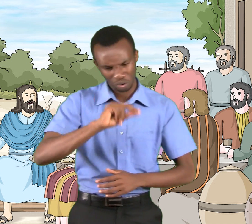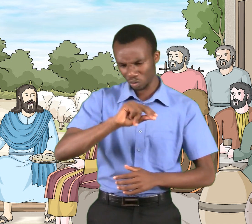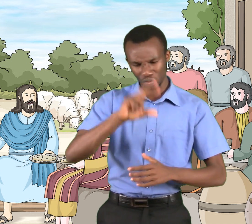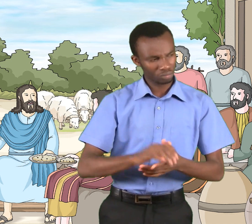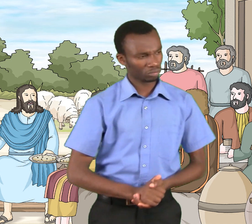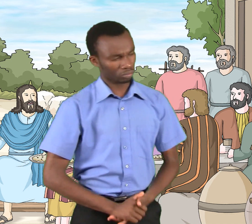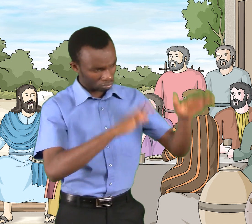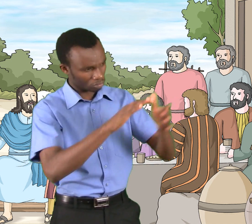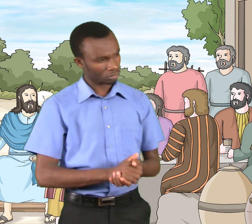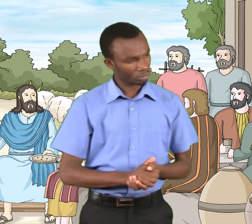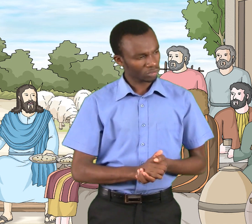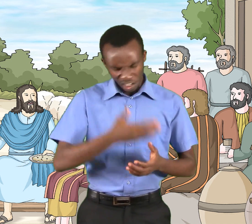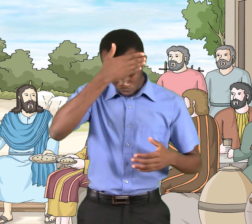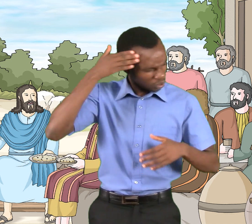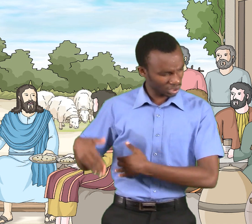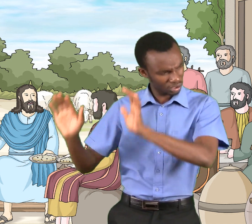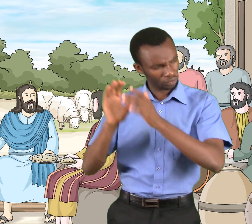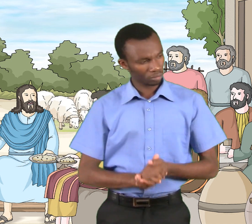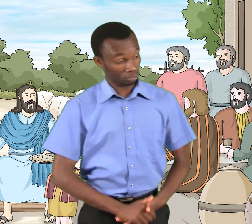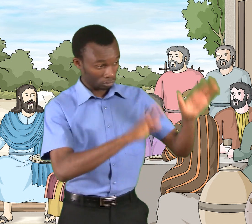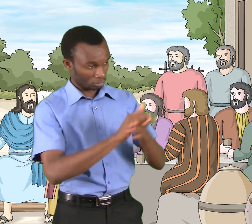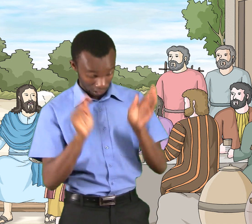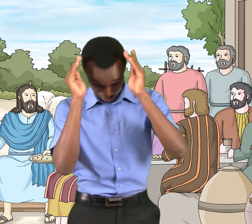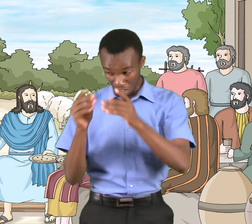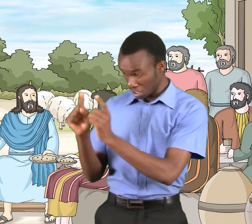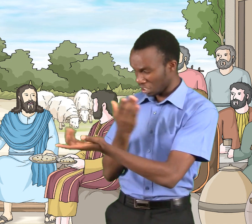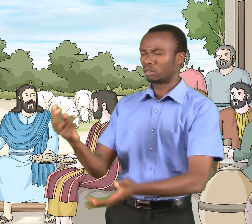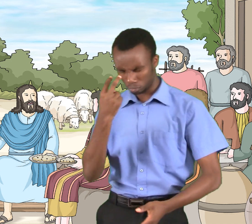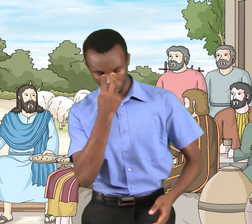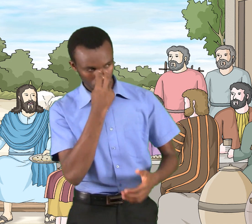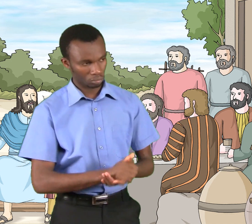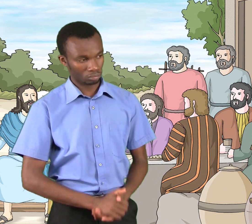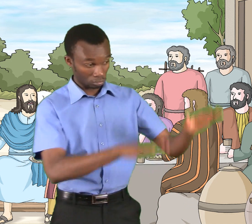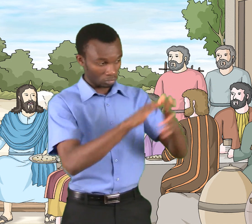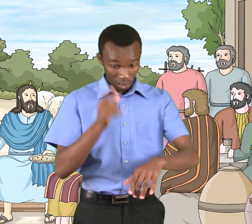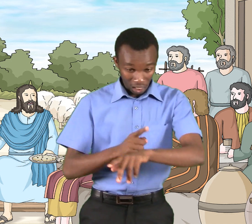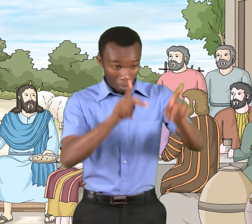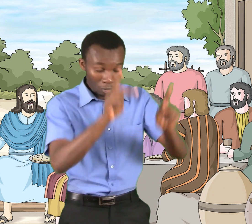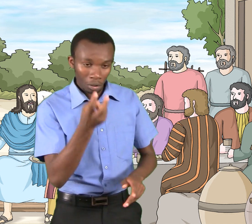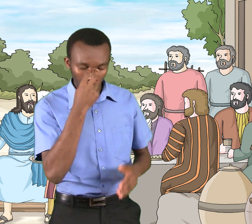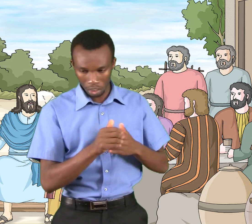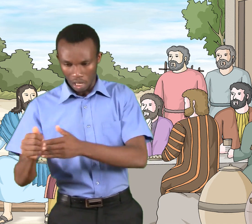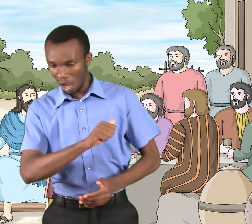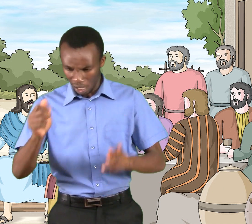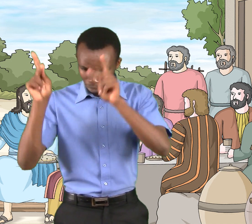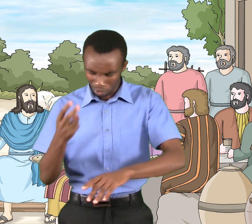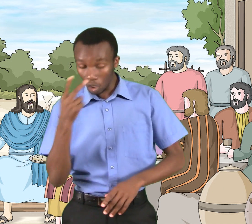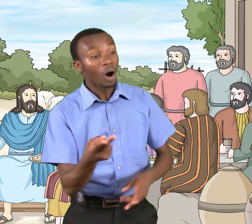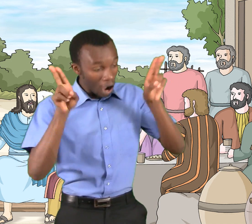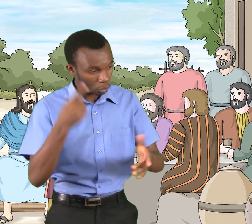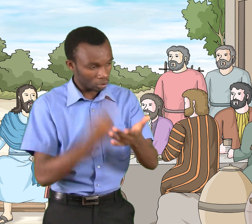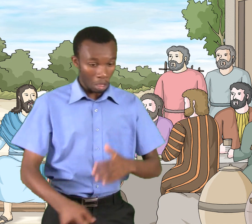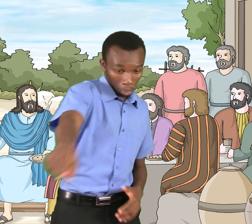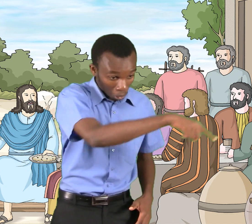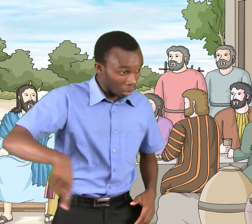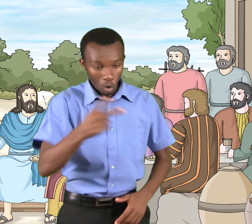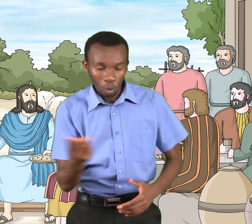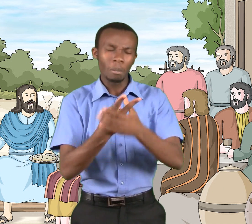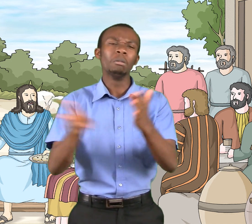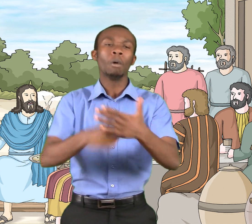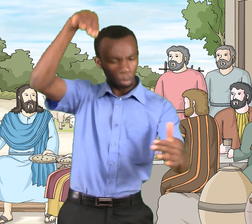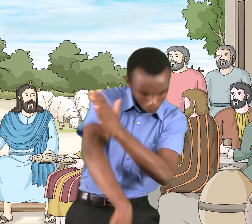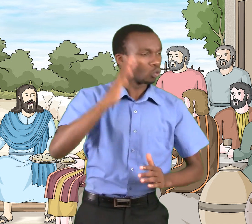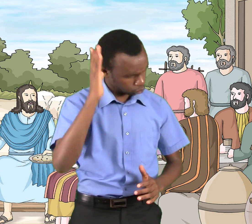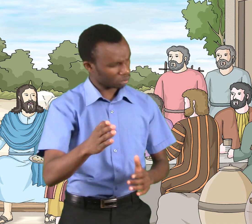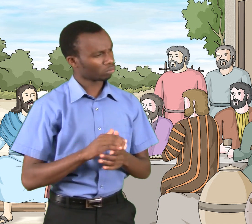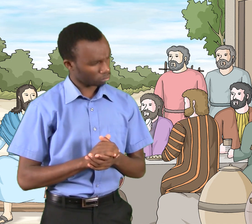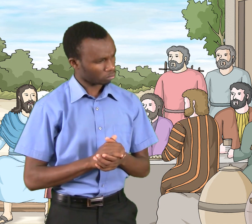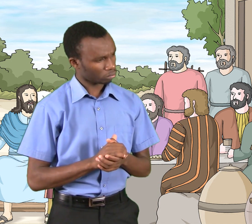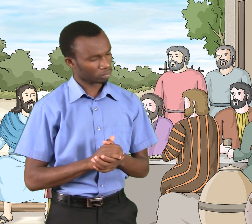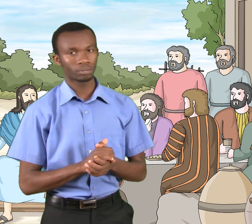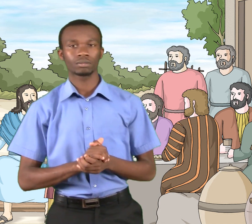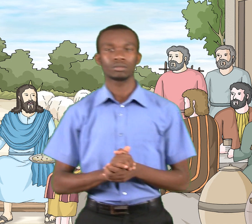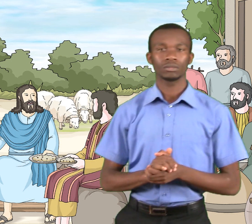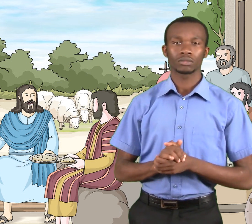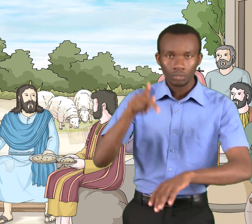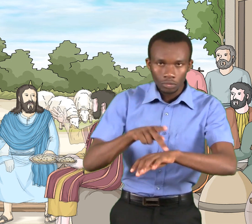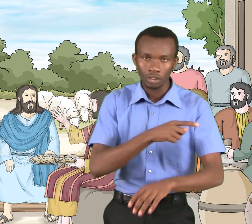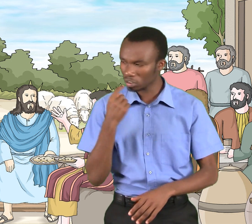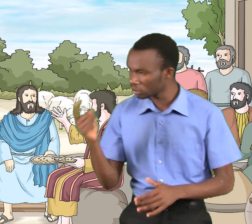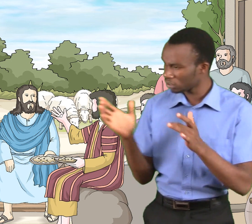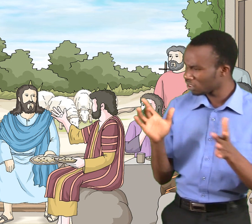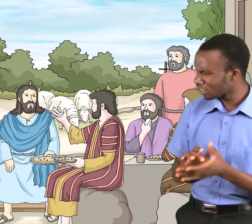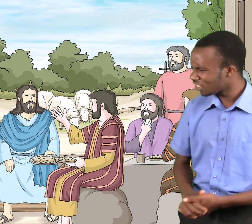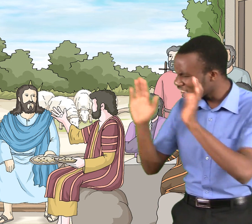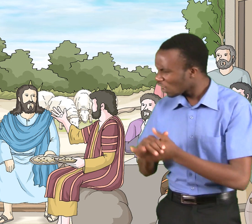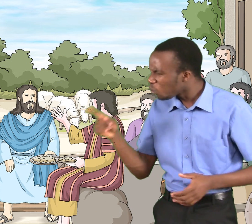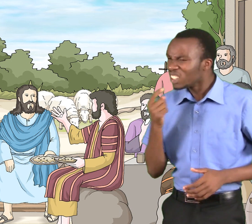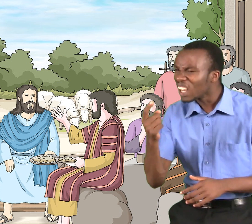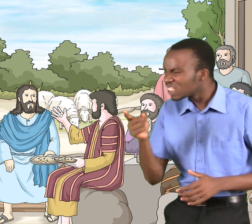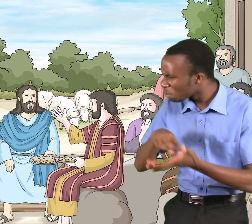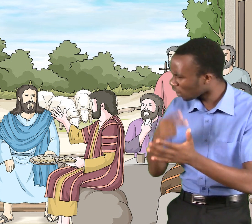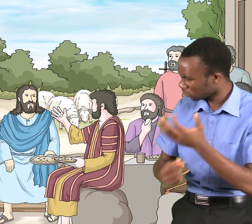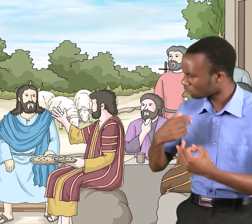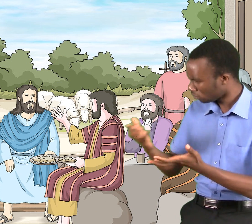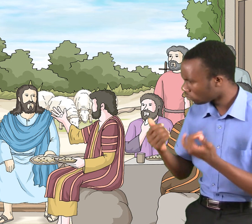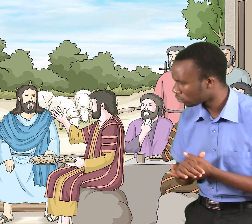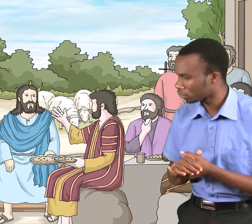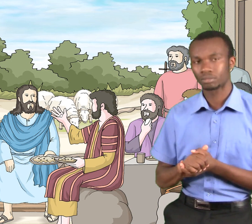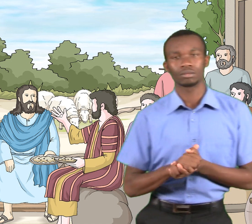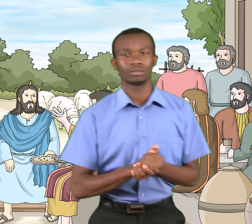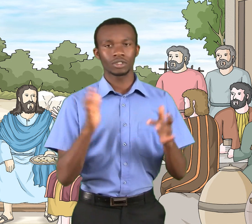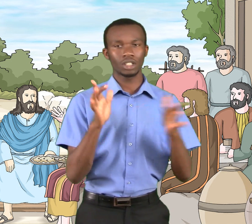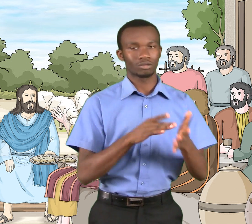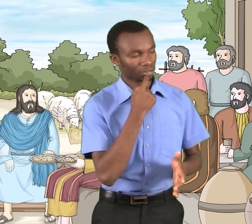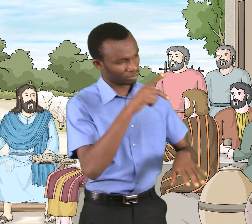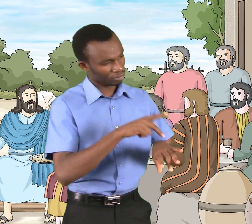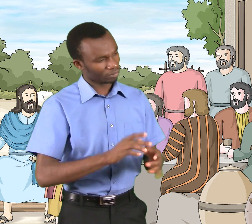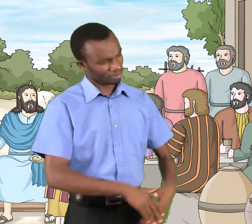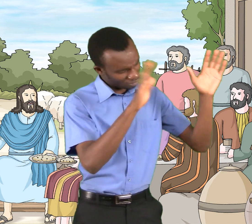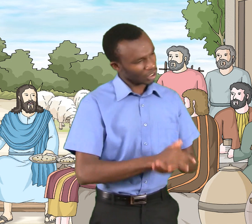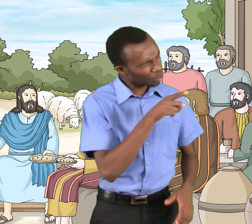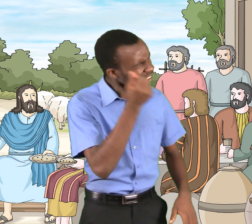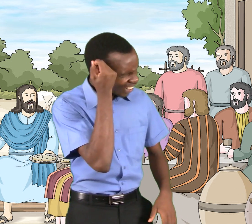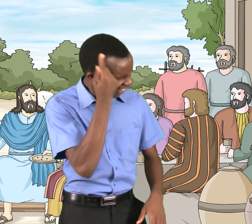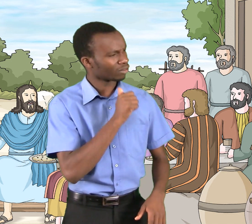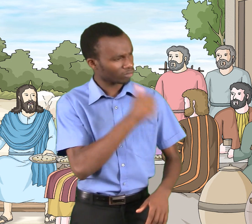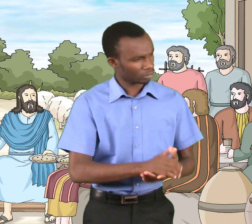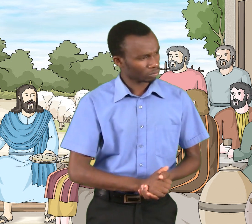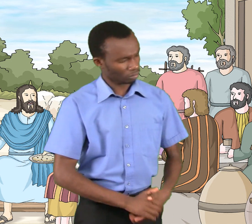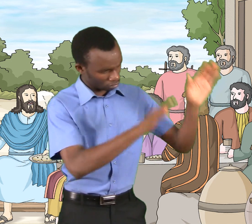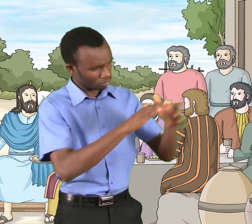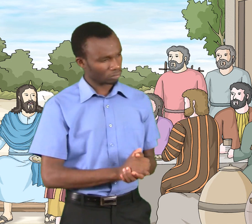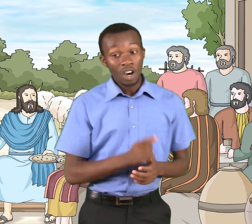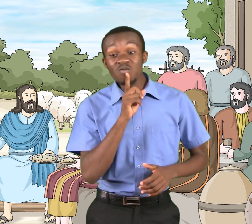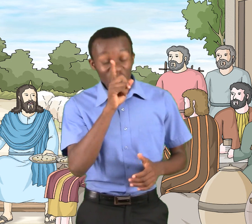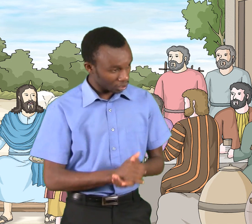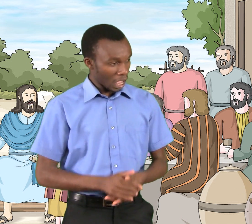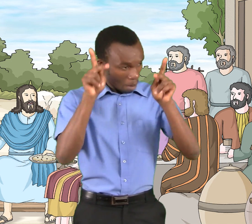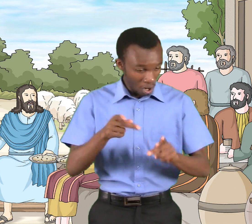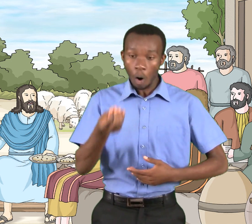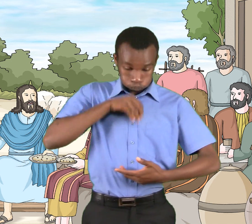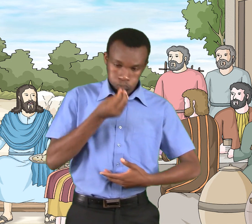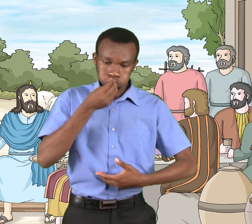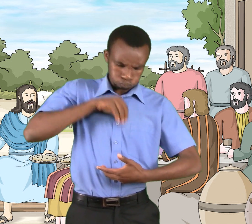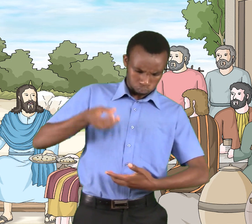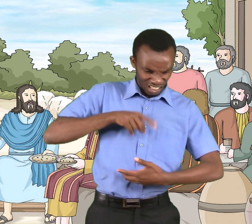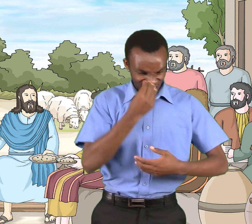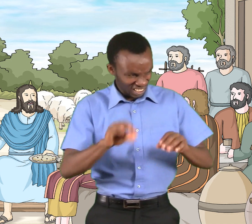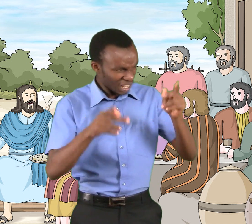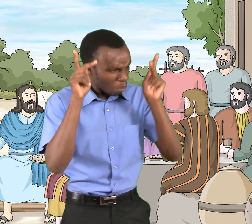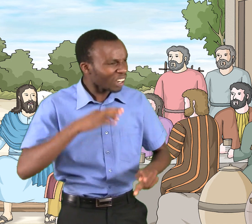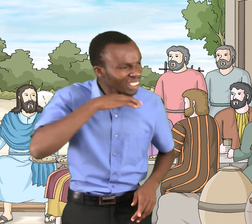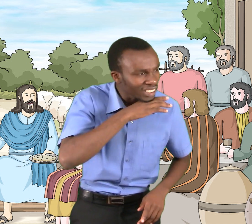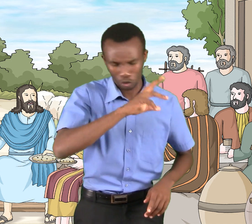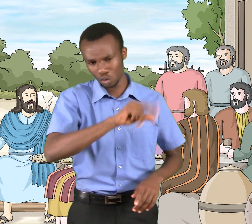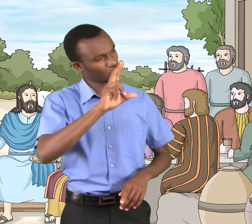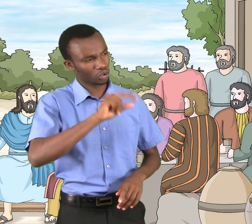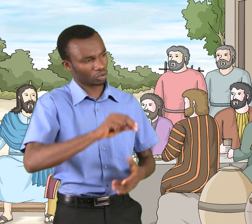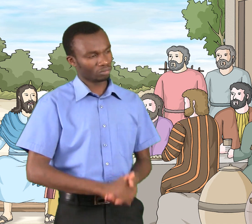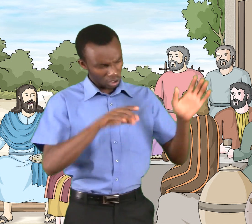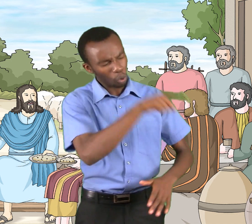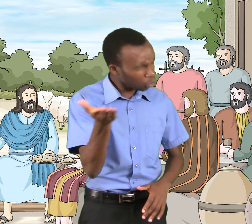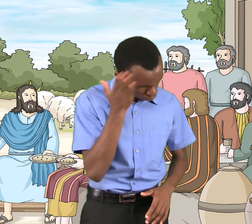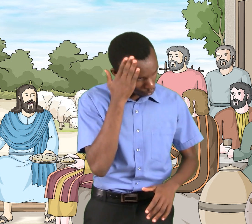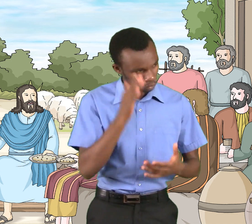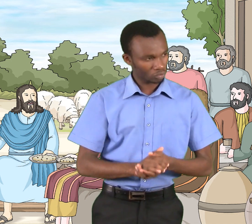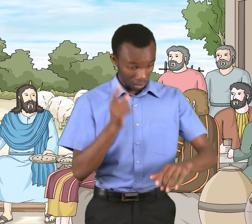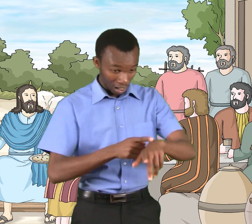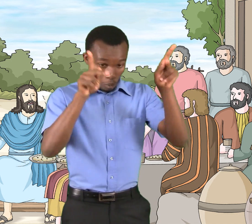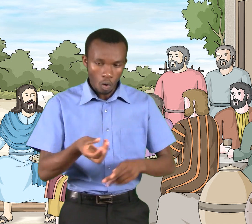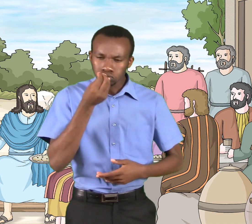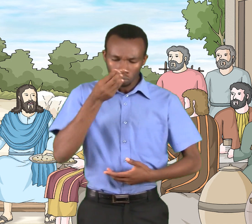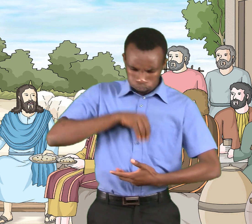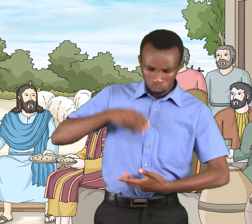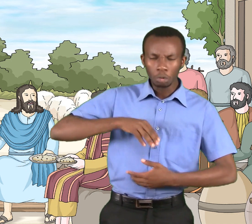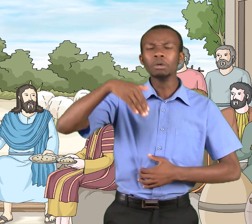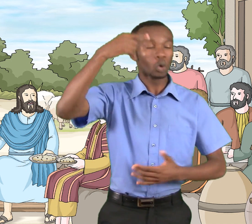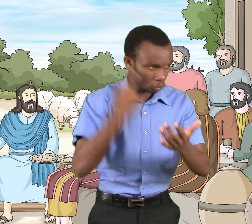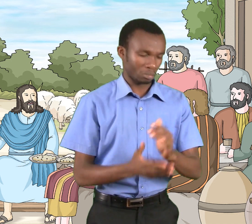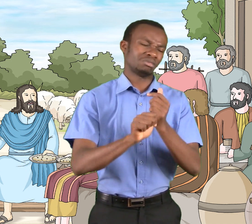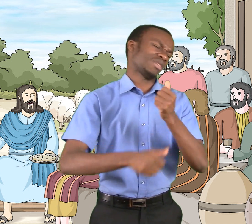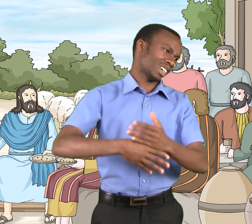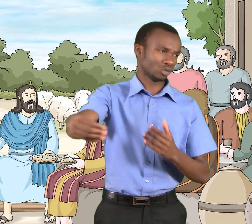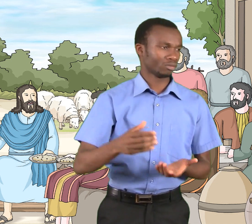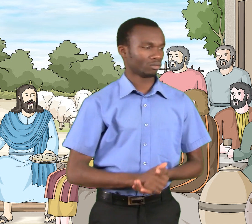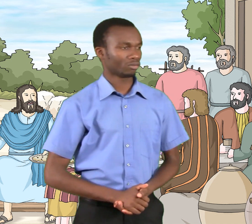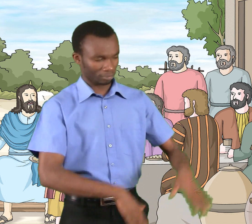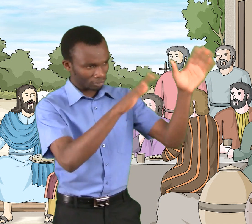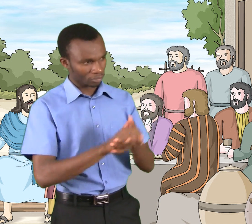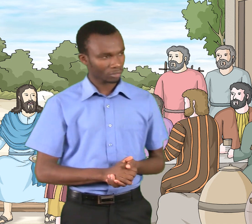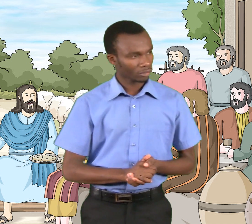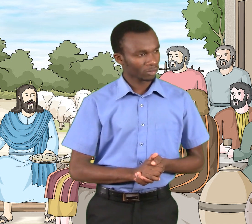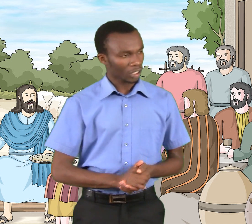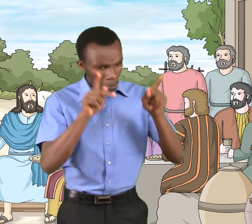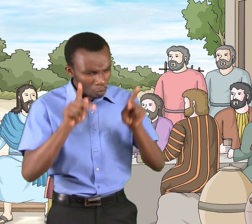“Do you not yet realize that whatever enters the mouth goes into the stomach and then is eliminated? But the things that come out of the mouth come from the heart, and these things defile a man.